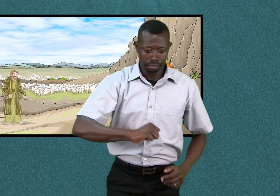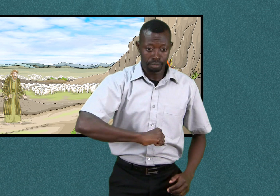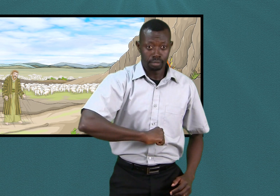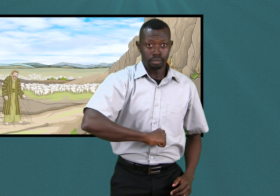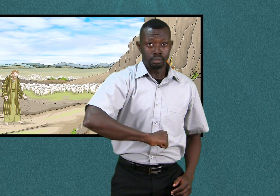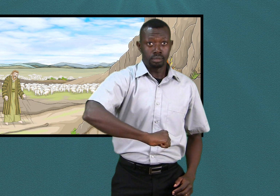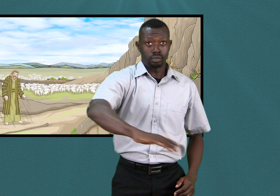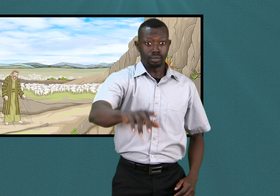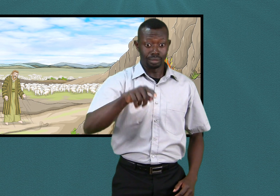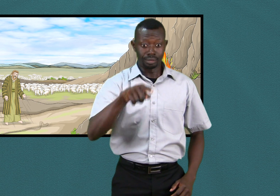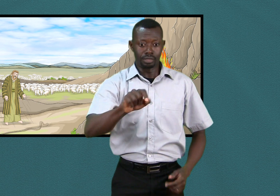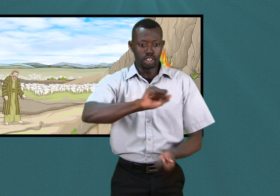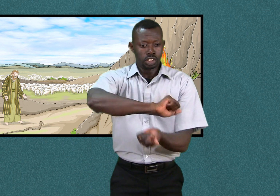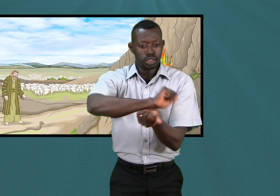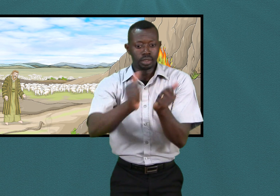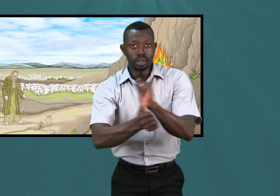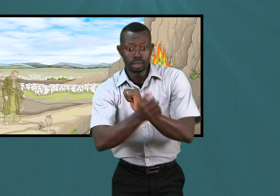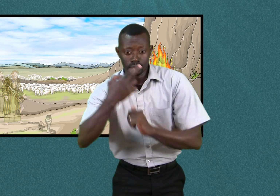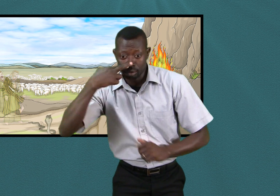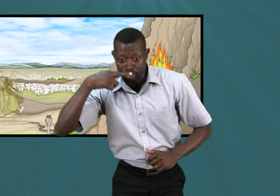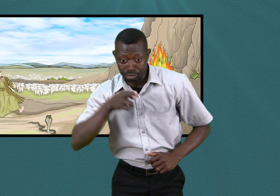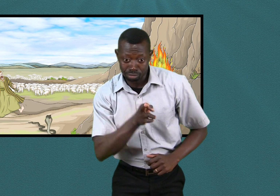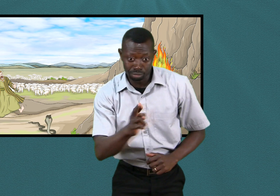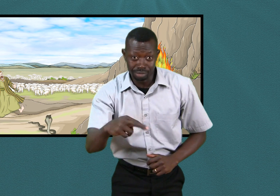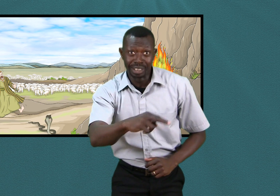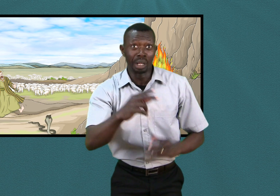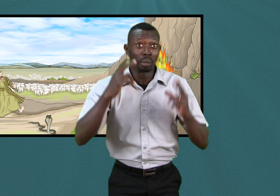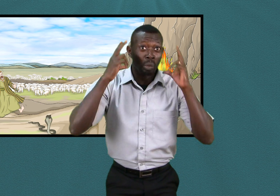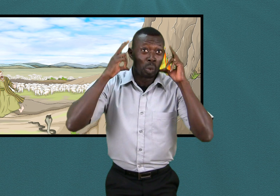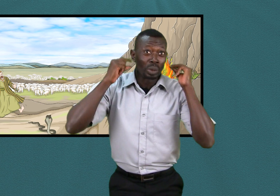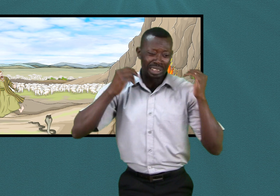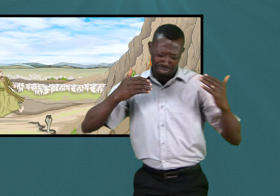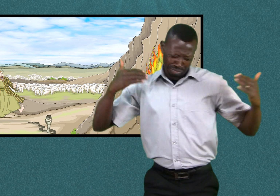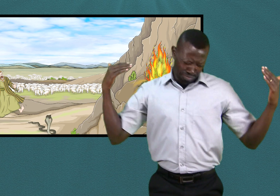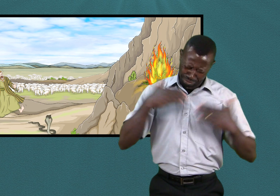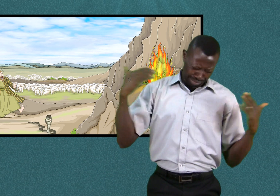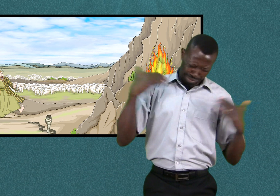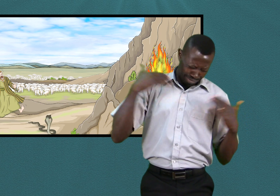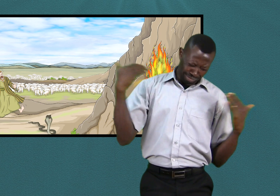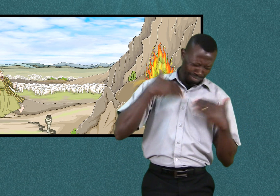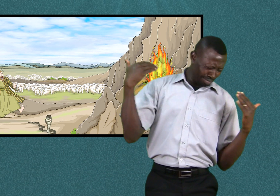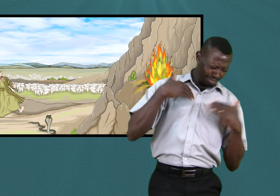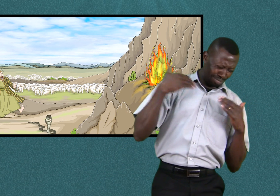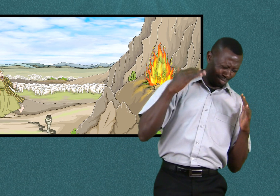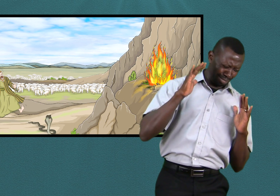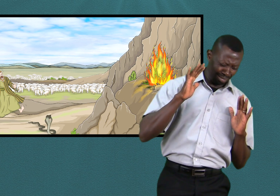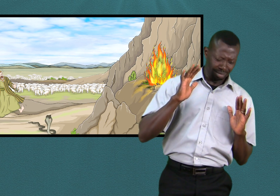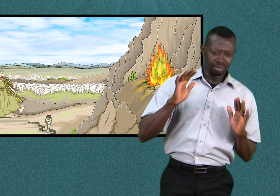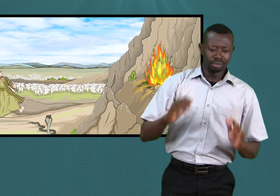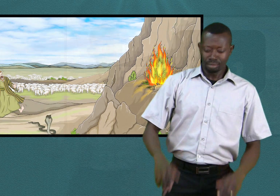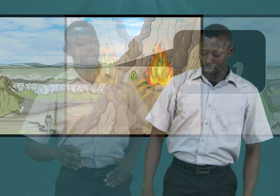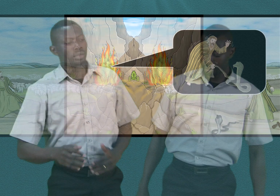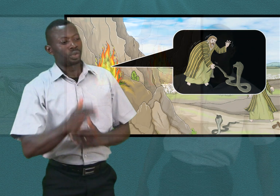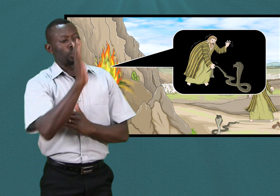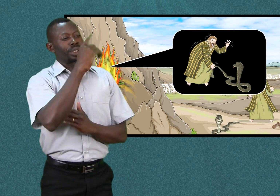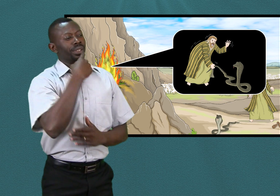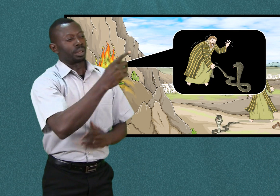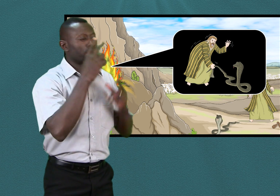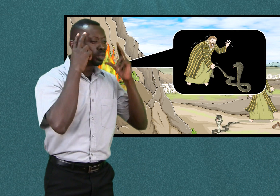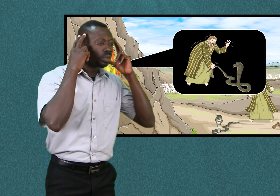So Moses threw it on the ground, and it became a snake, and he ran from it.